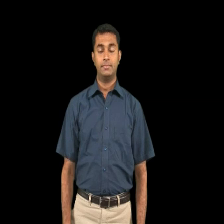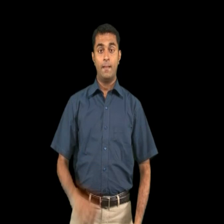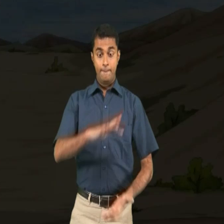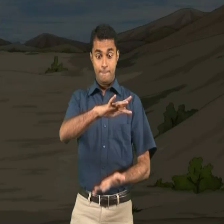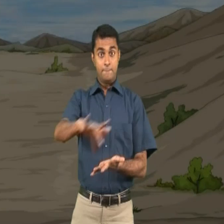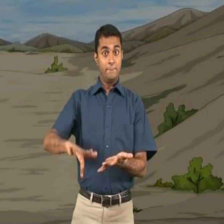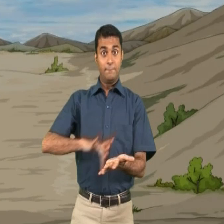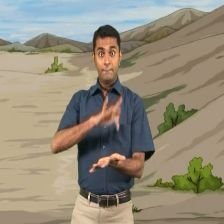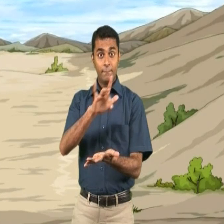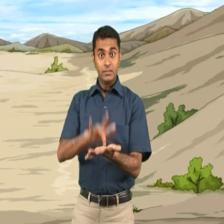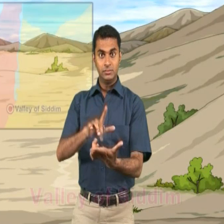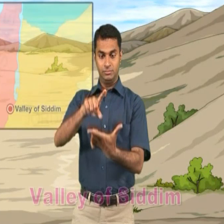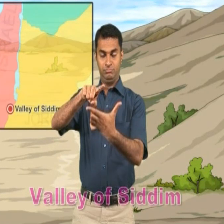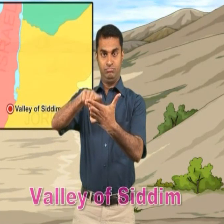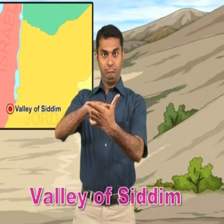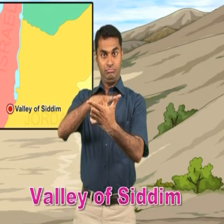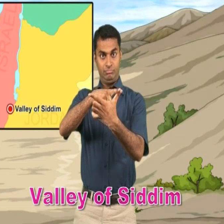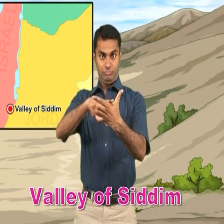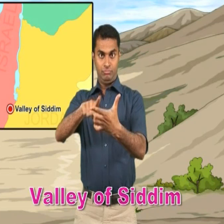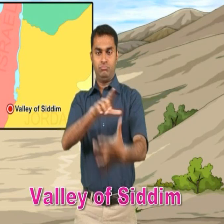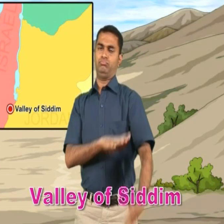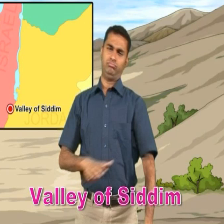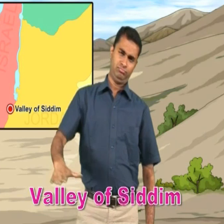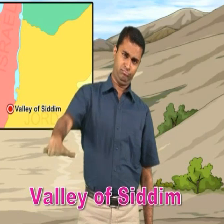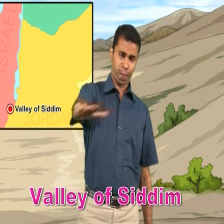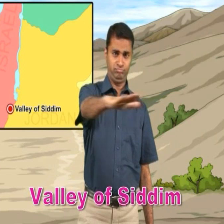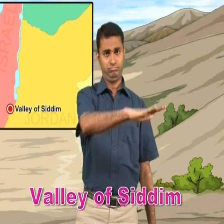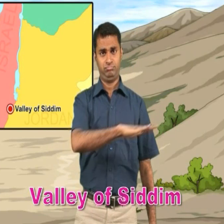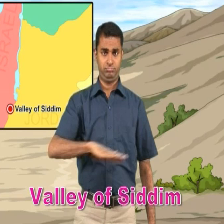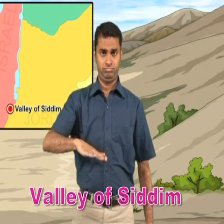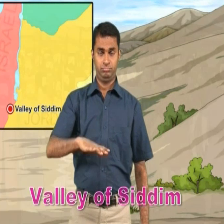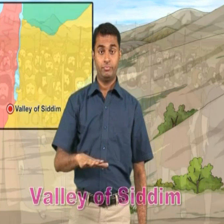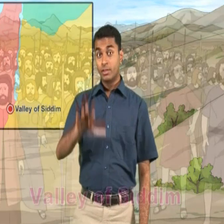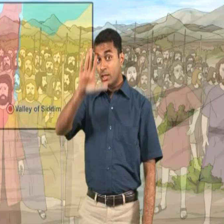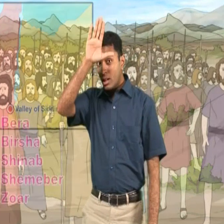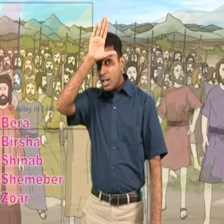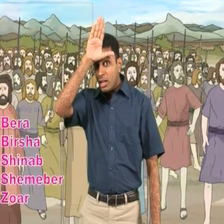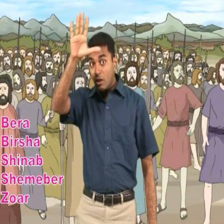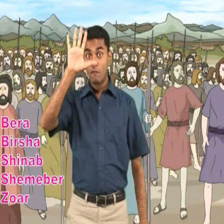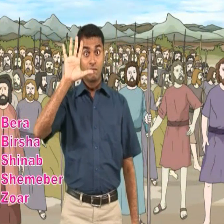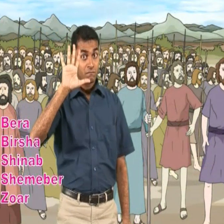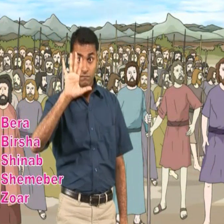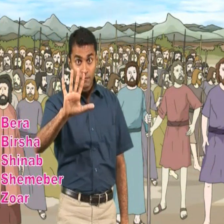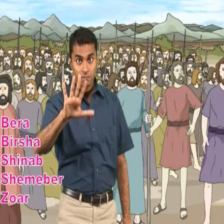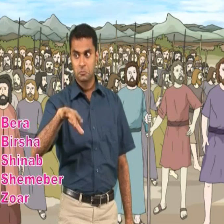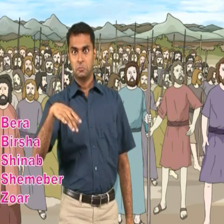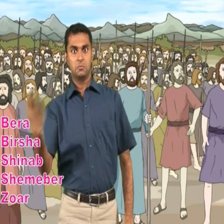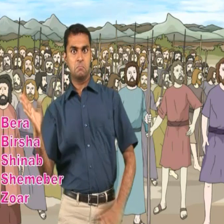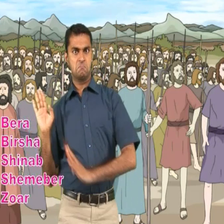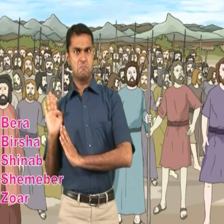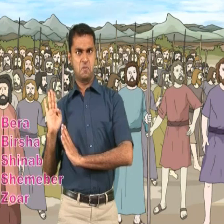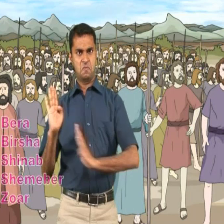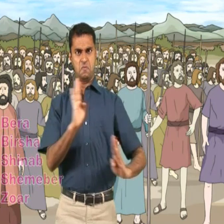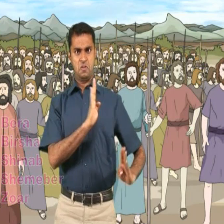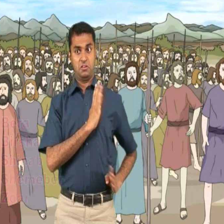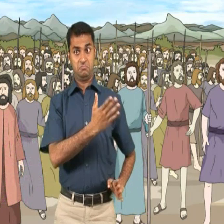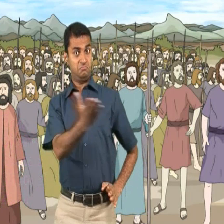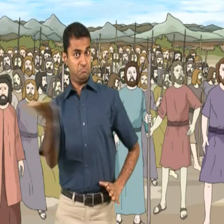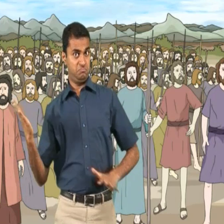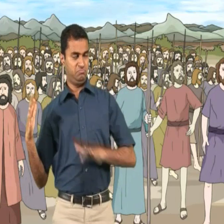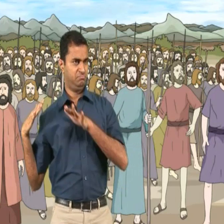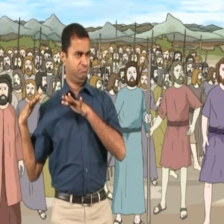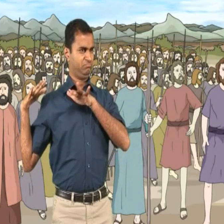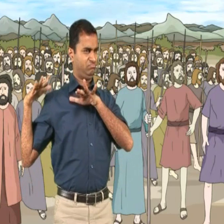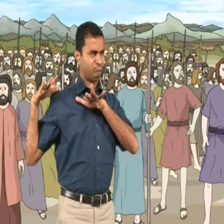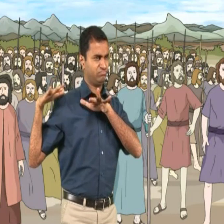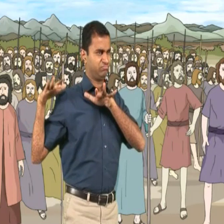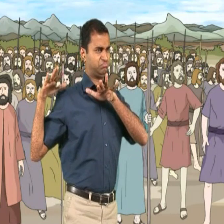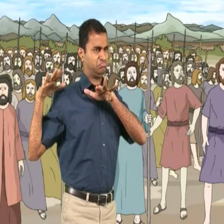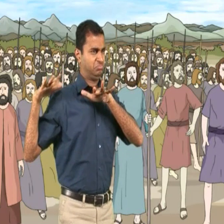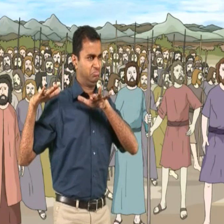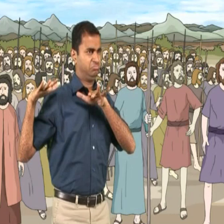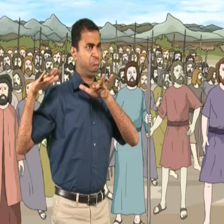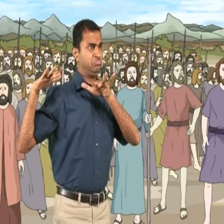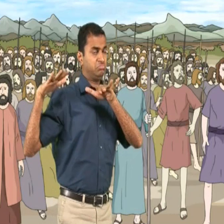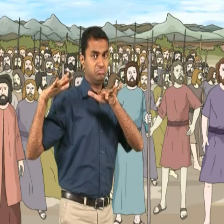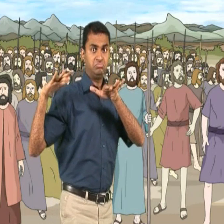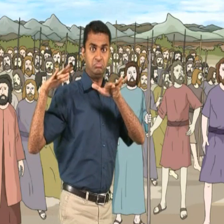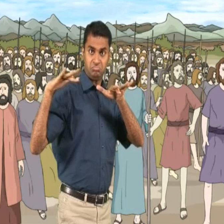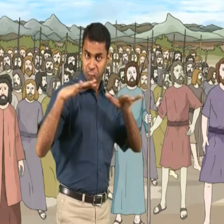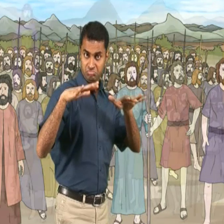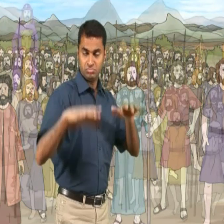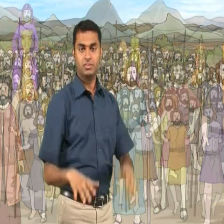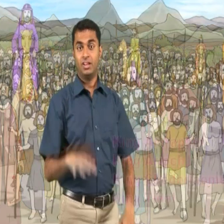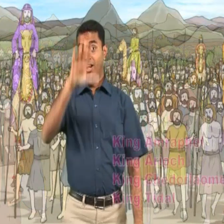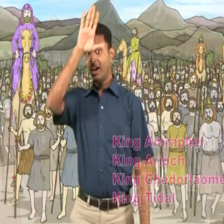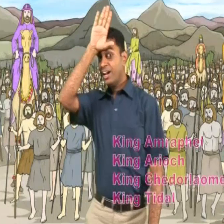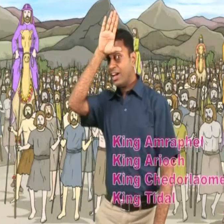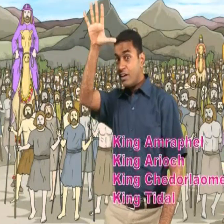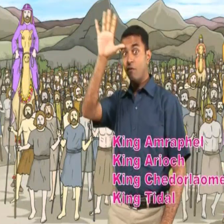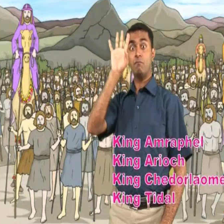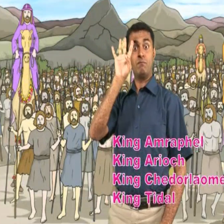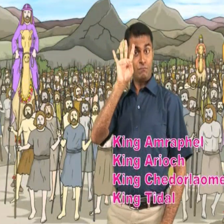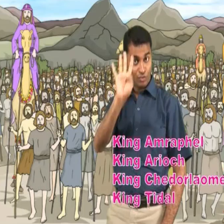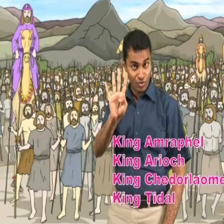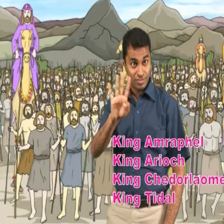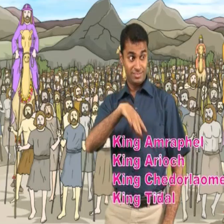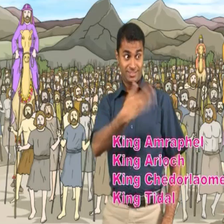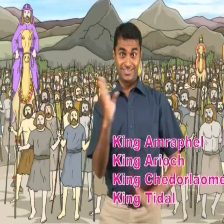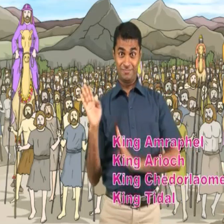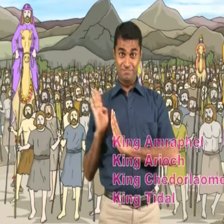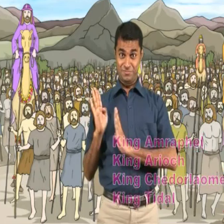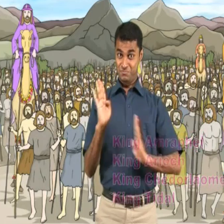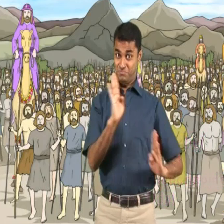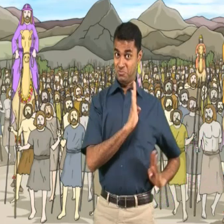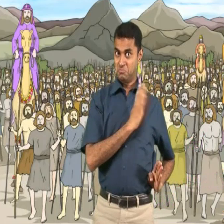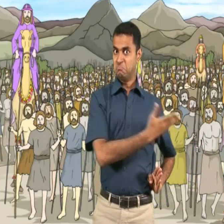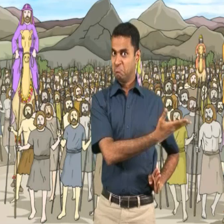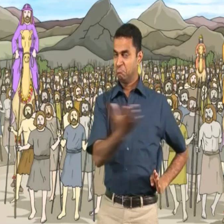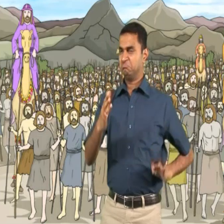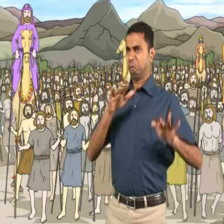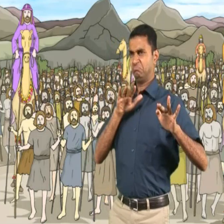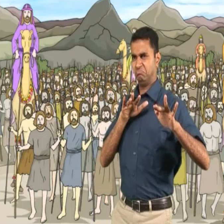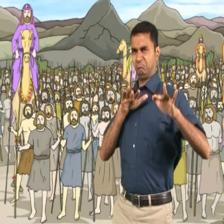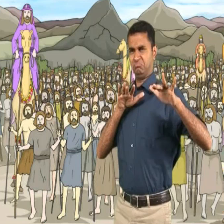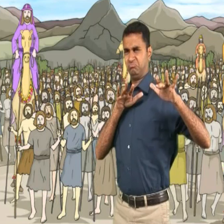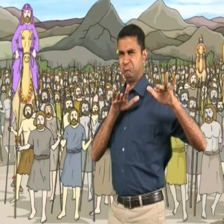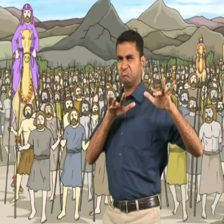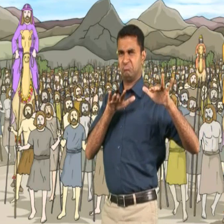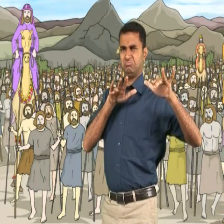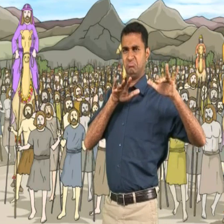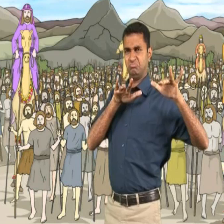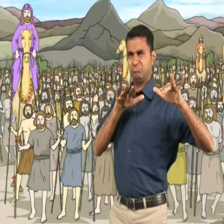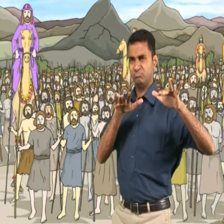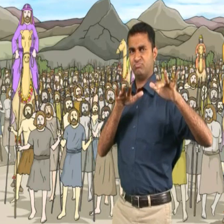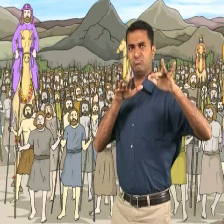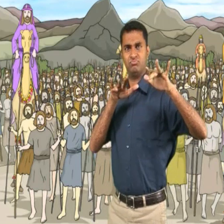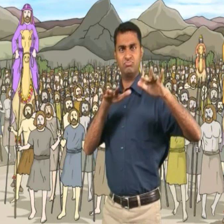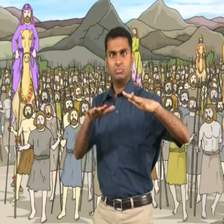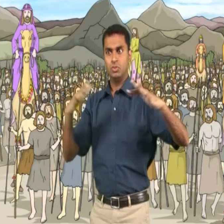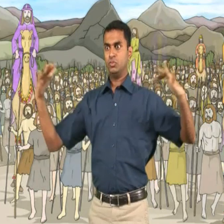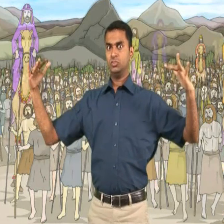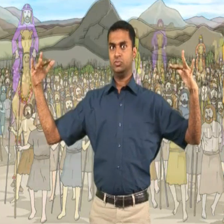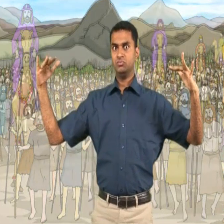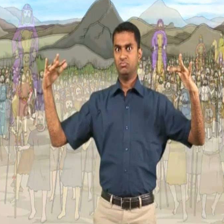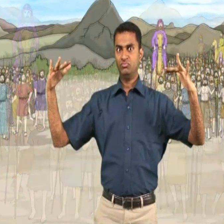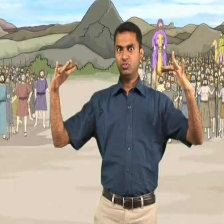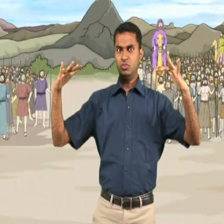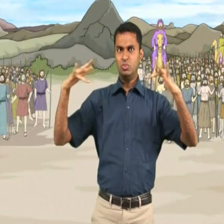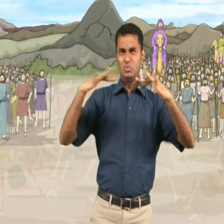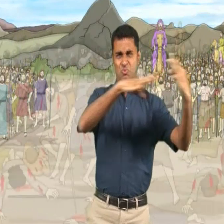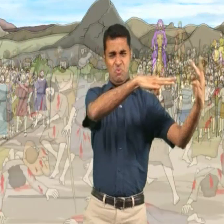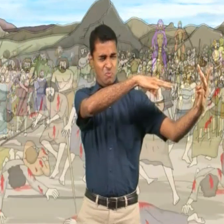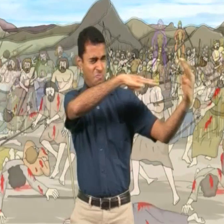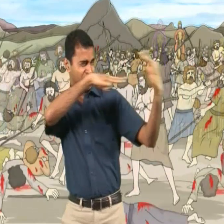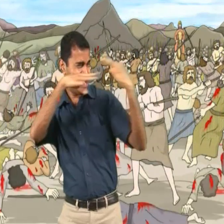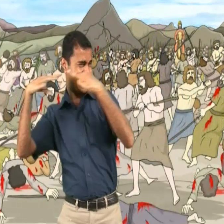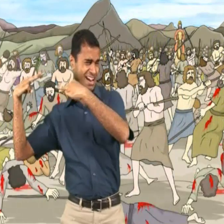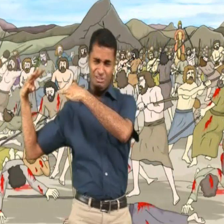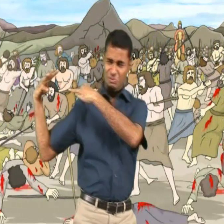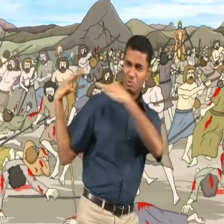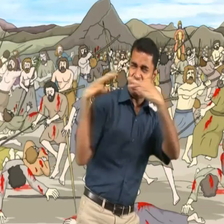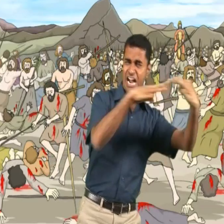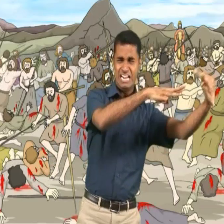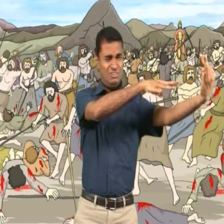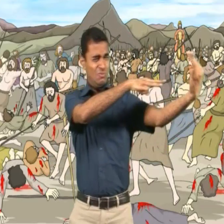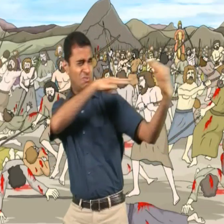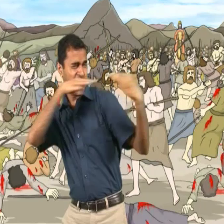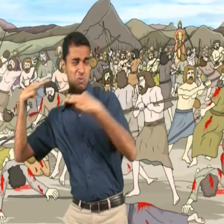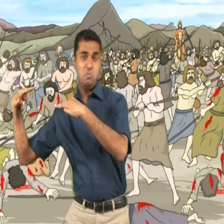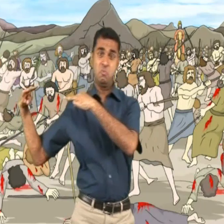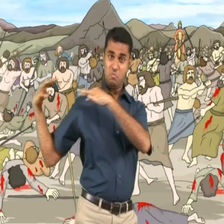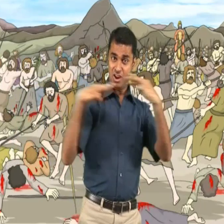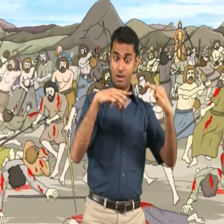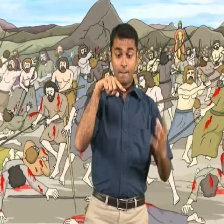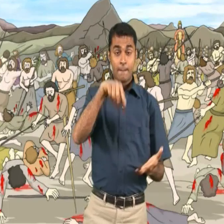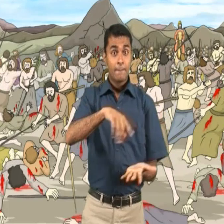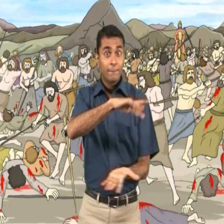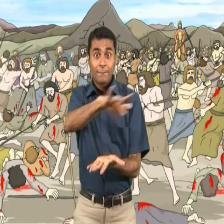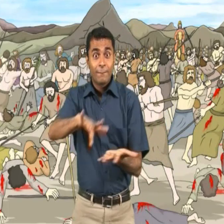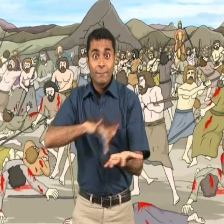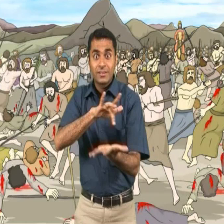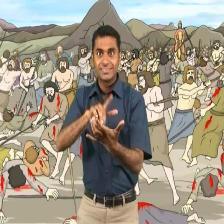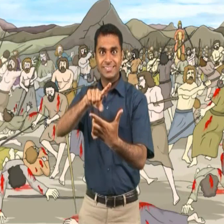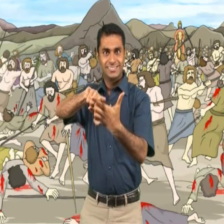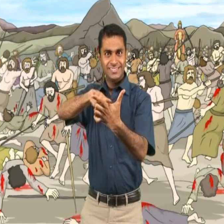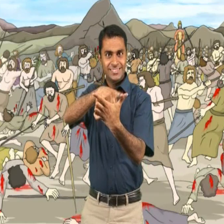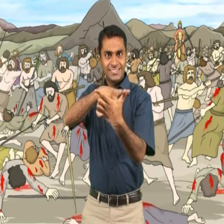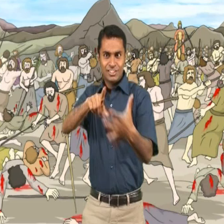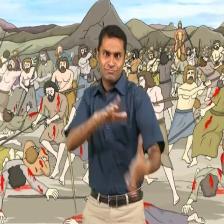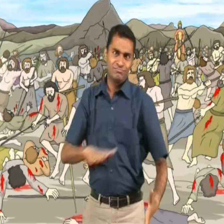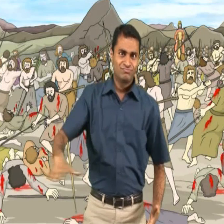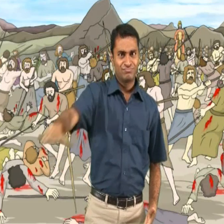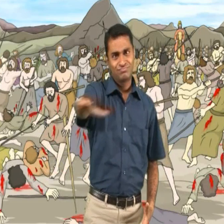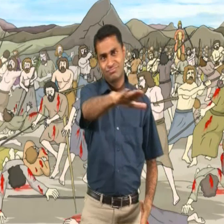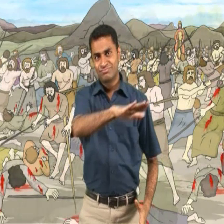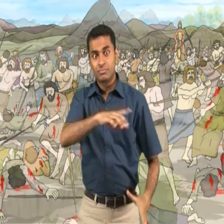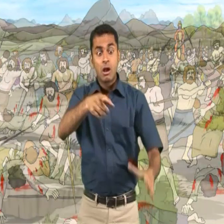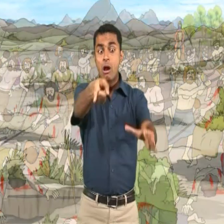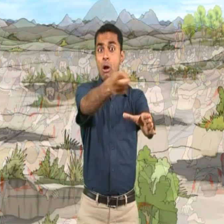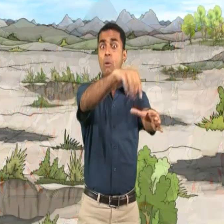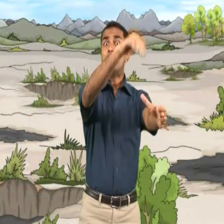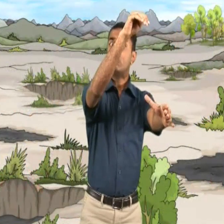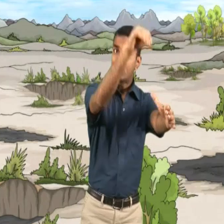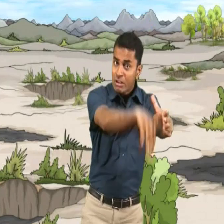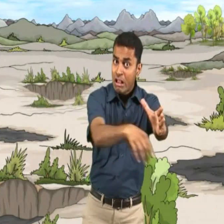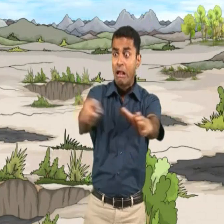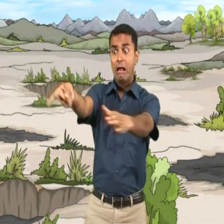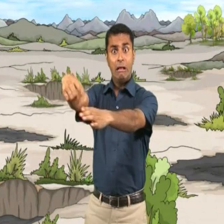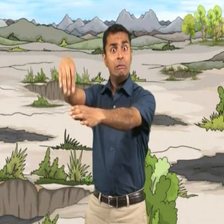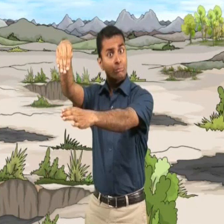Then the king of Sodom, the king of Gomorrah, the king of Admah, the king of Zeboiim, and the king of Bela (that is, Zoar) marched out and arrayed themselves for battle in the Valley of Siddim against Chedorlaomer king of Elam, Tidal king of Goiim, Amraphel king of Shinar, and Arioch king of Ellasar—four kings against five.